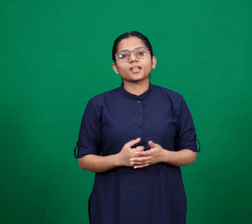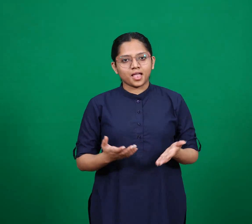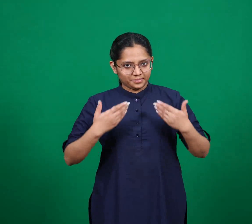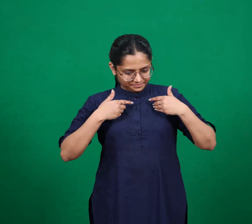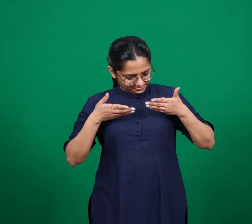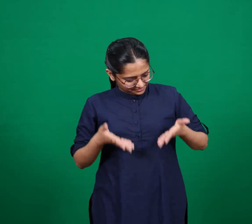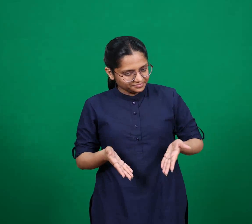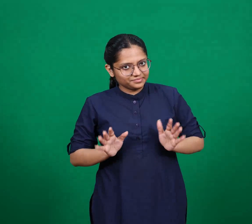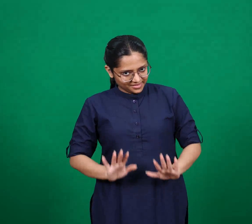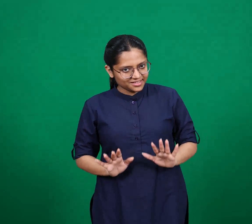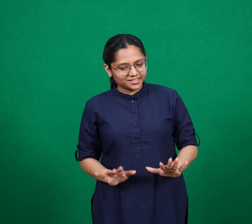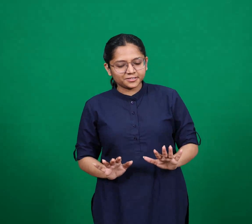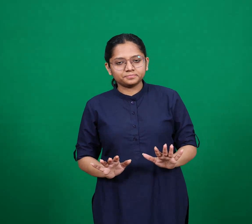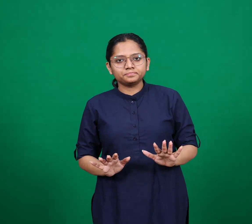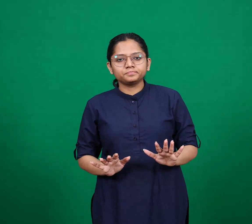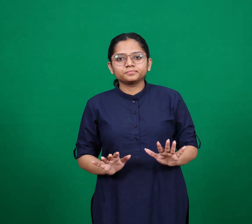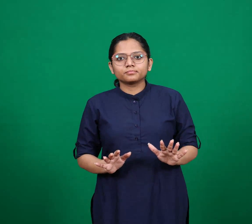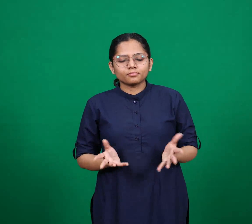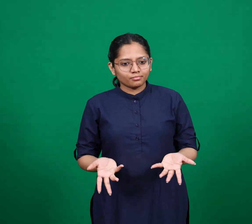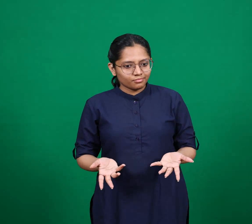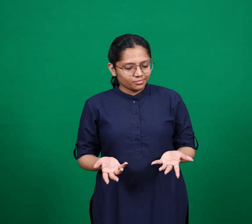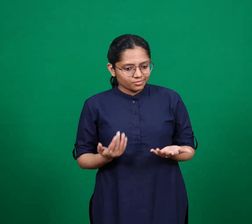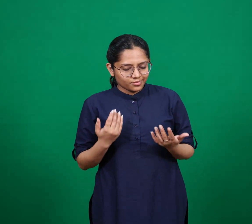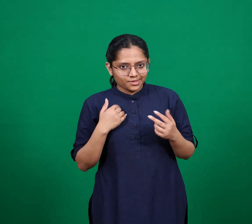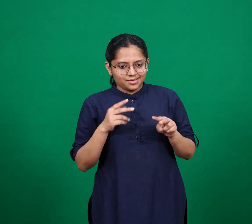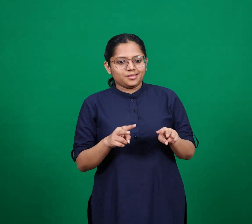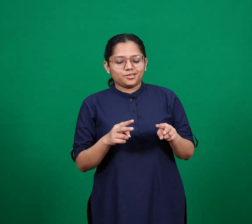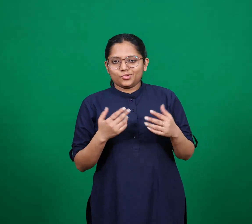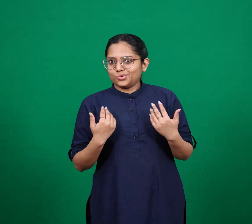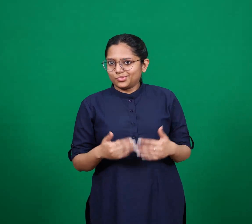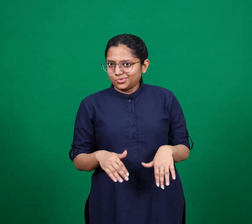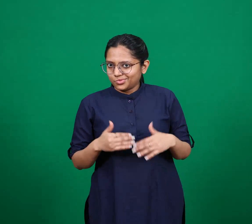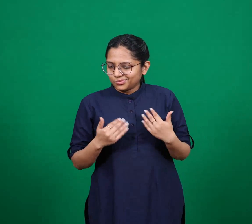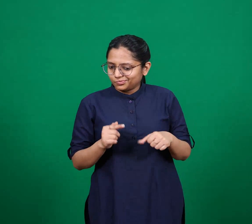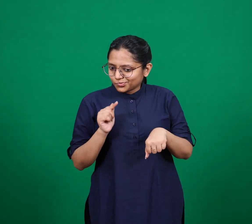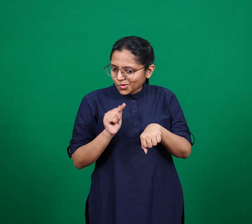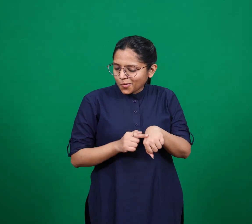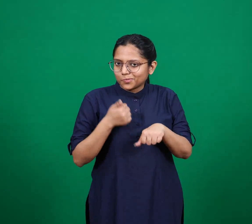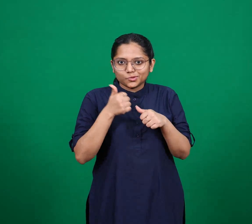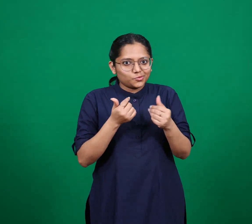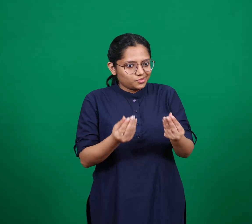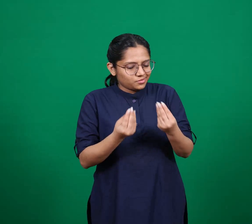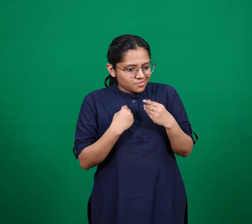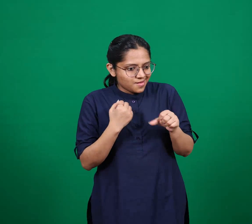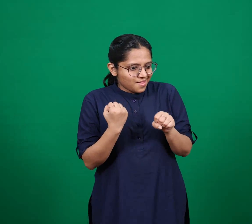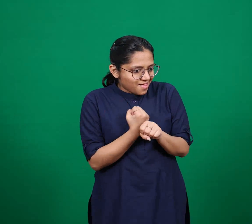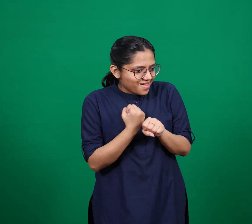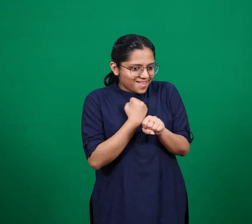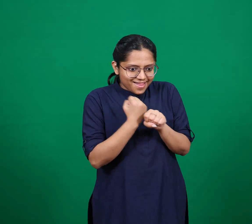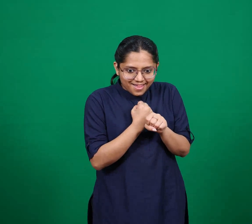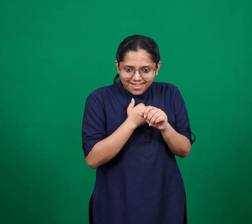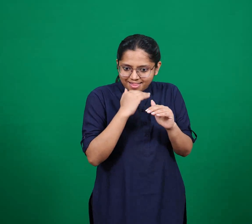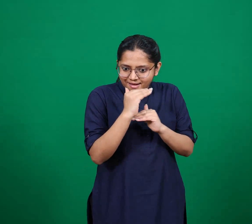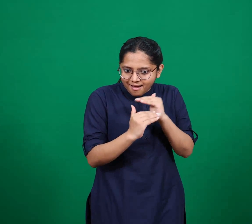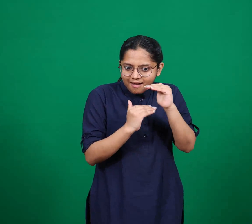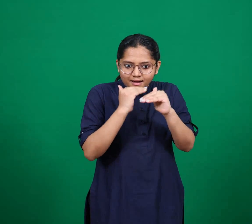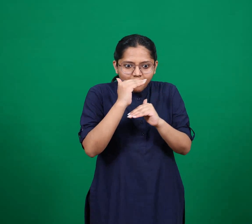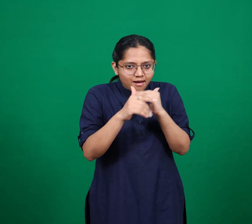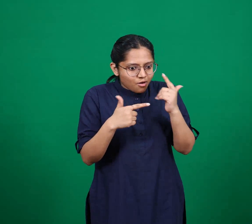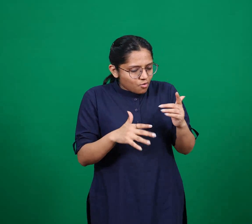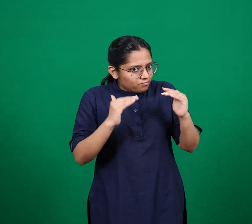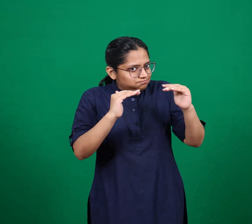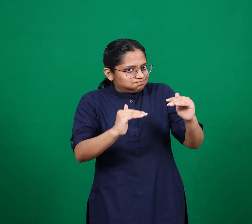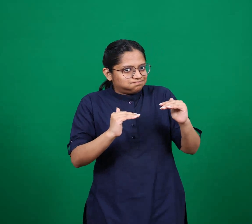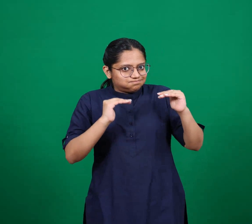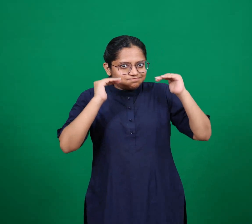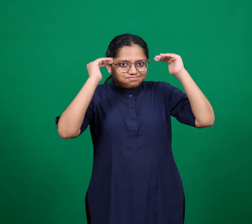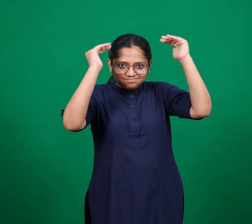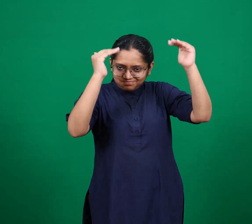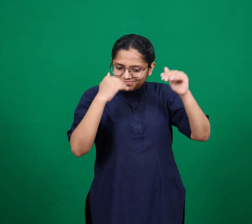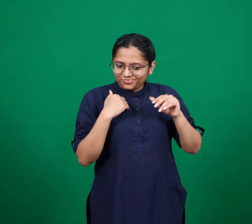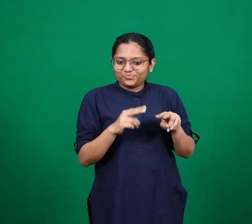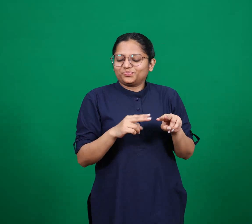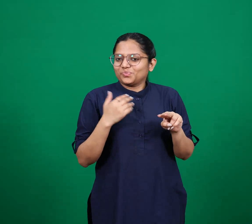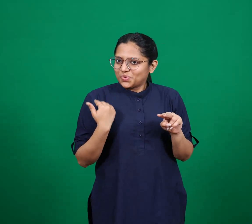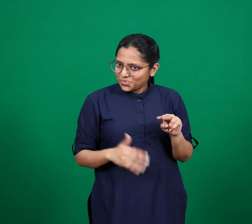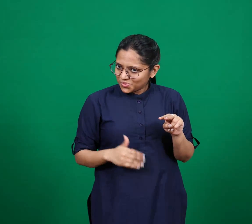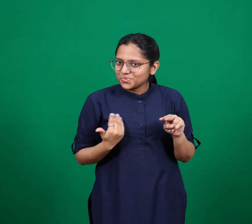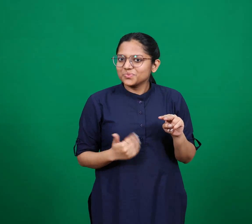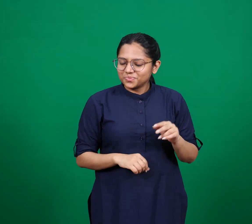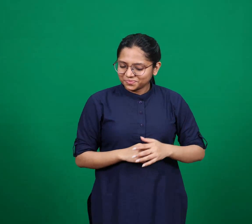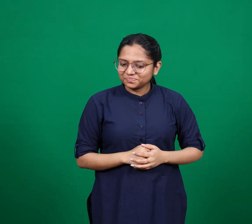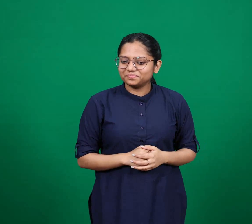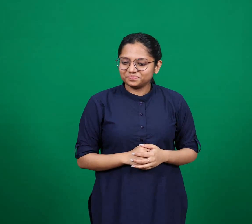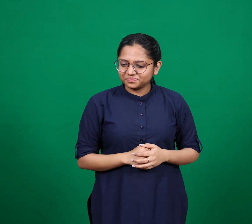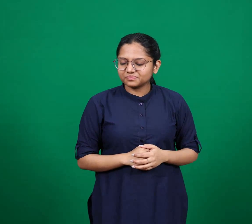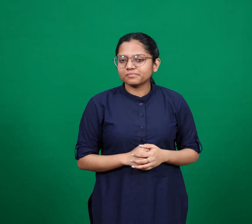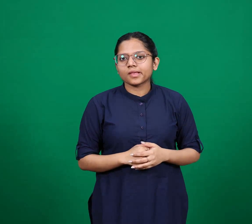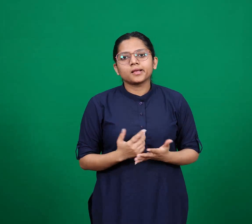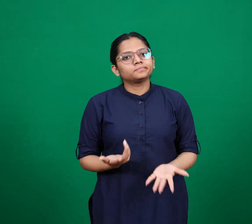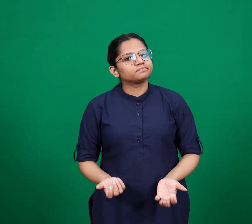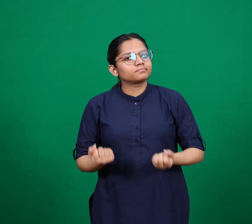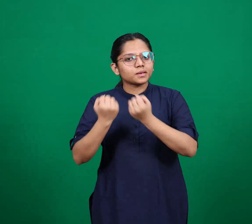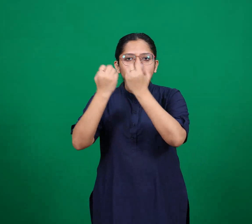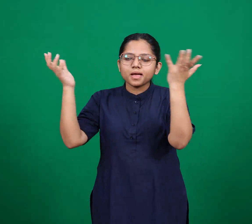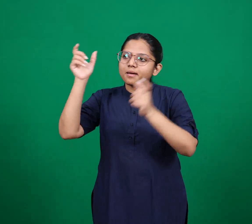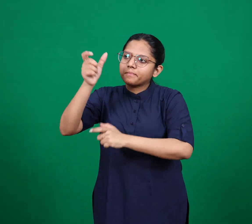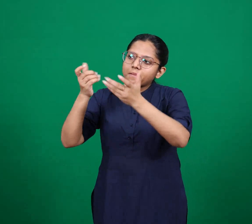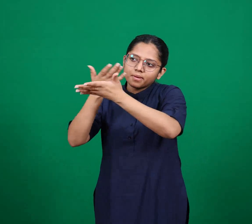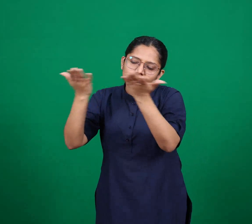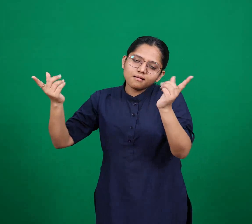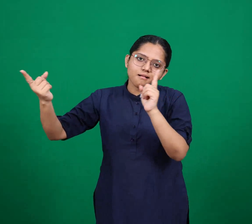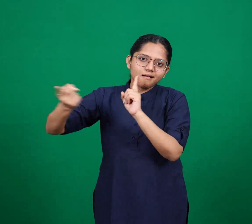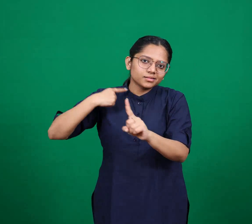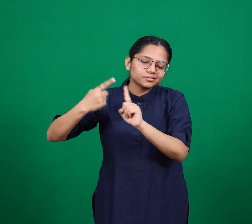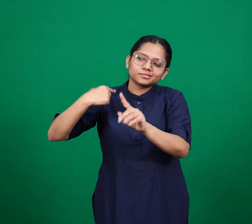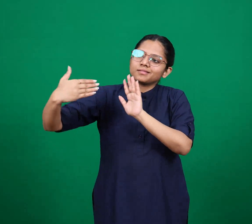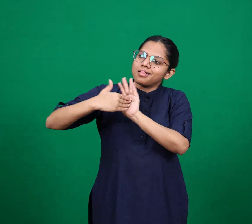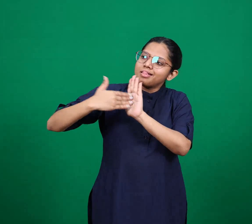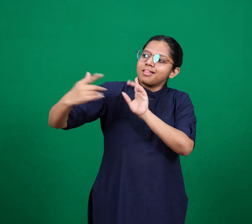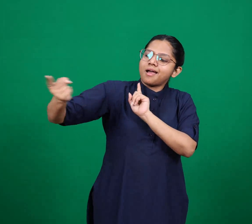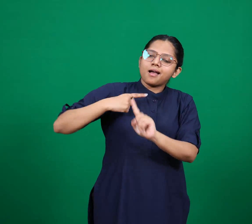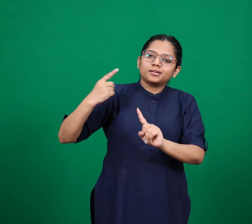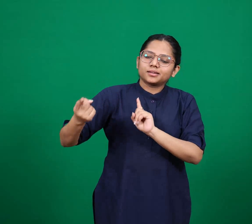because a great door for effective work has opened to me, even though many oppose me.